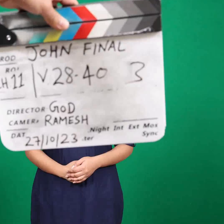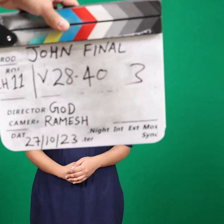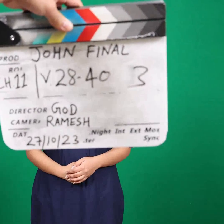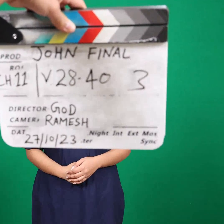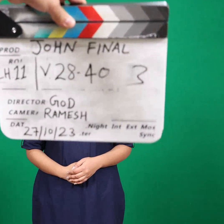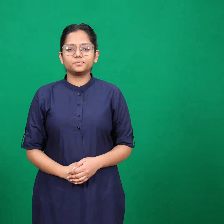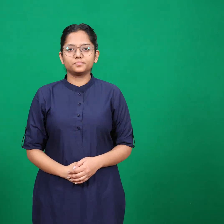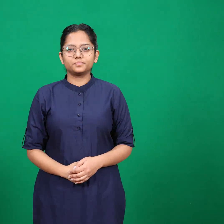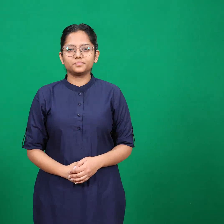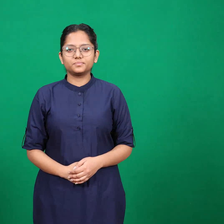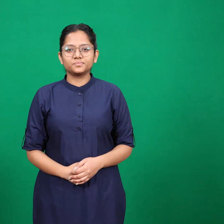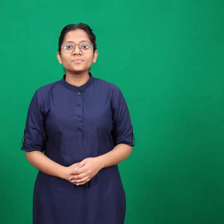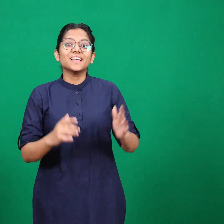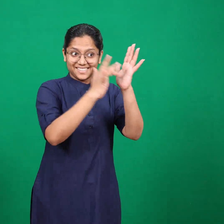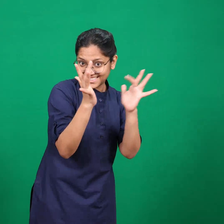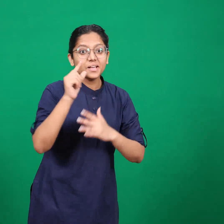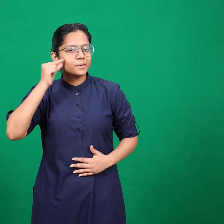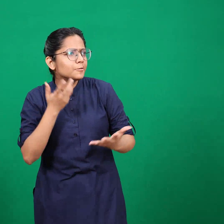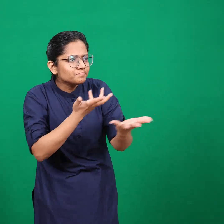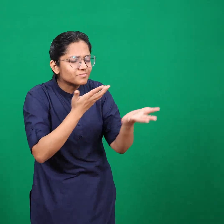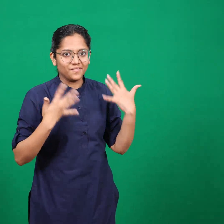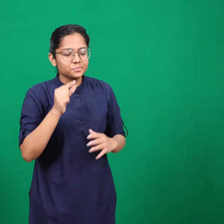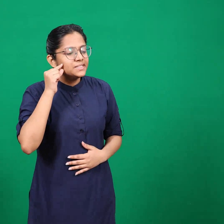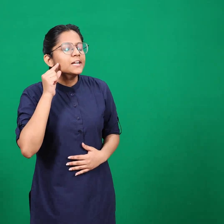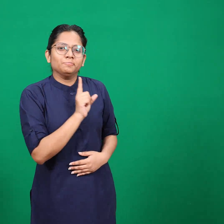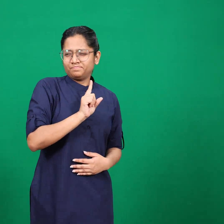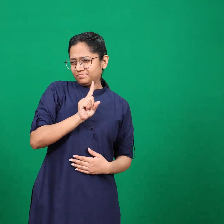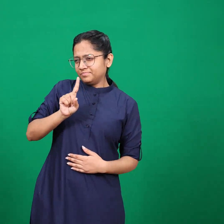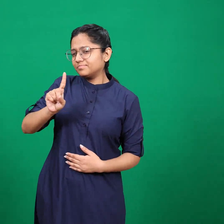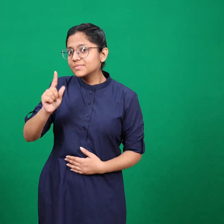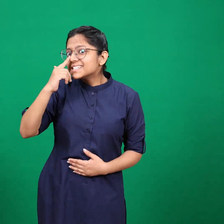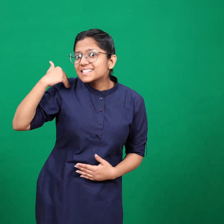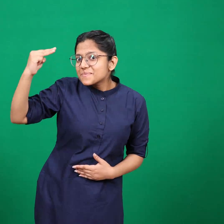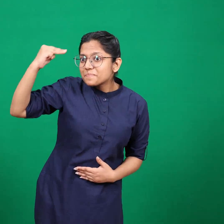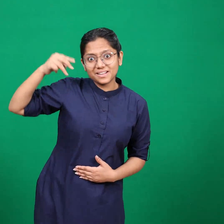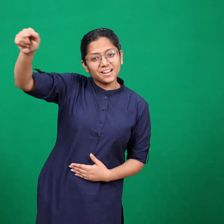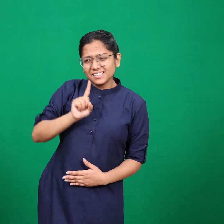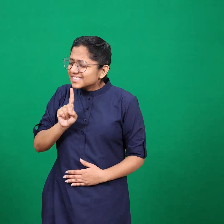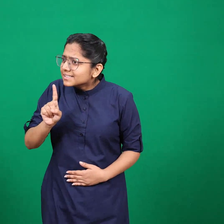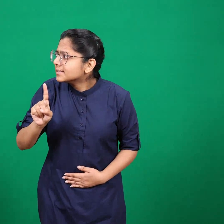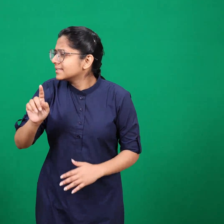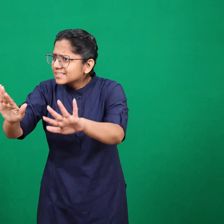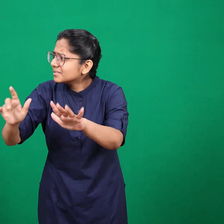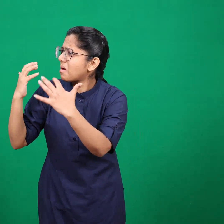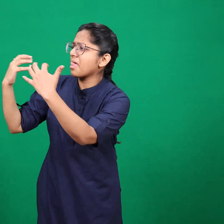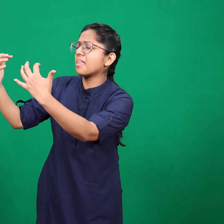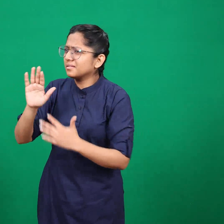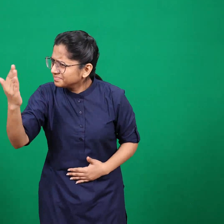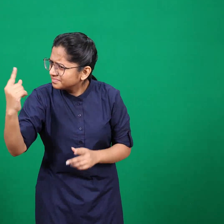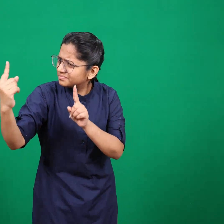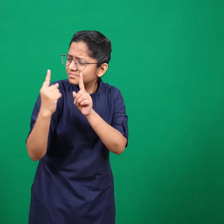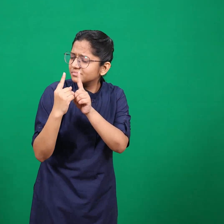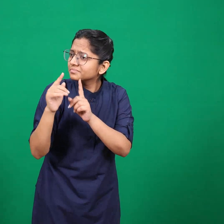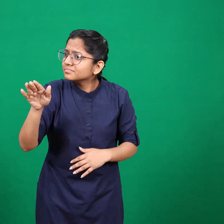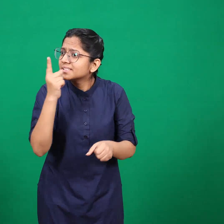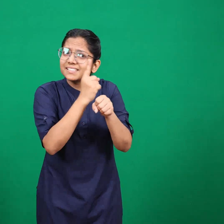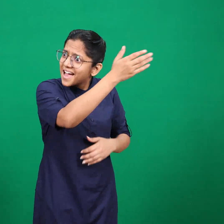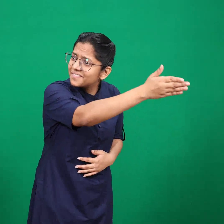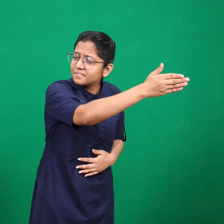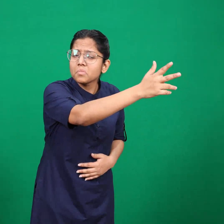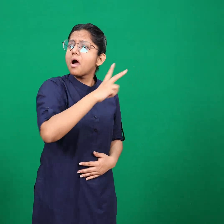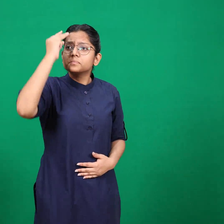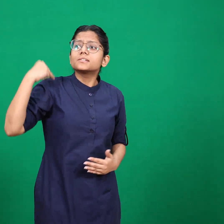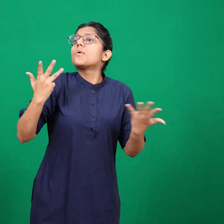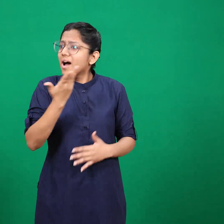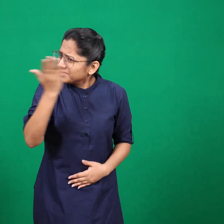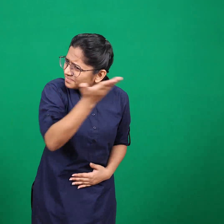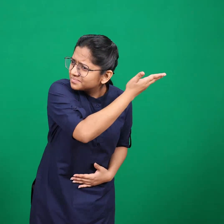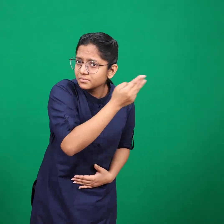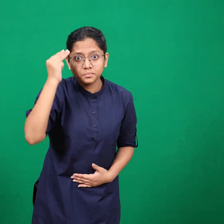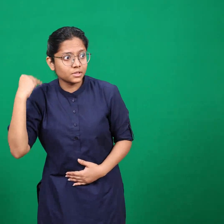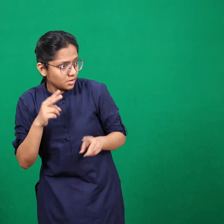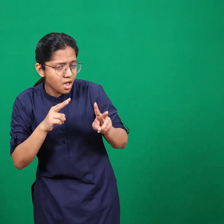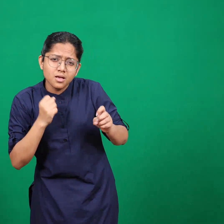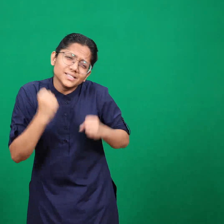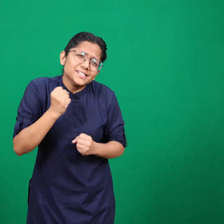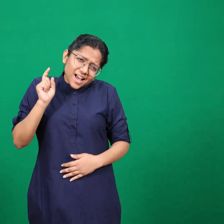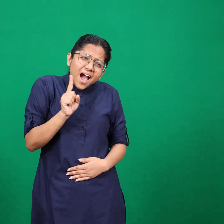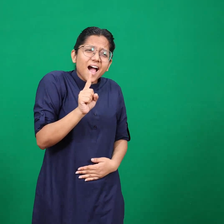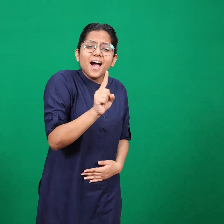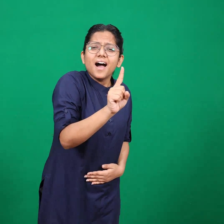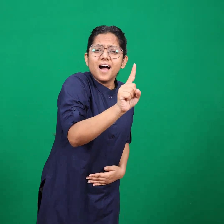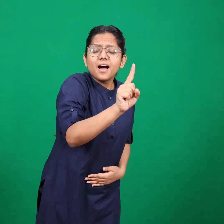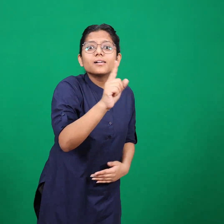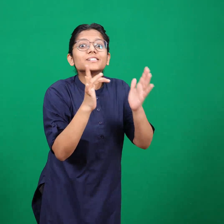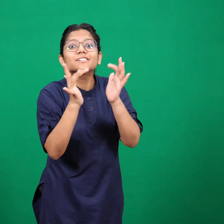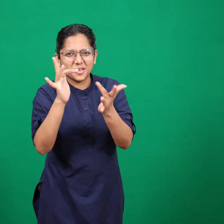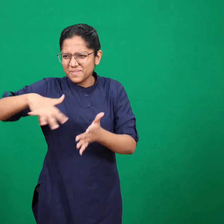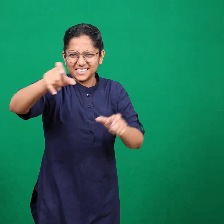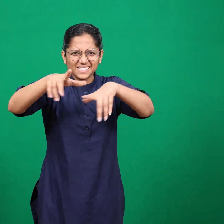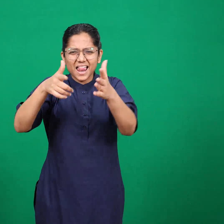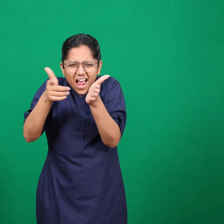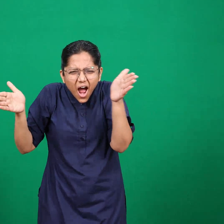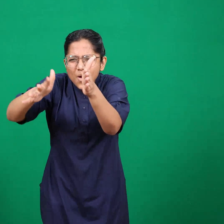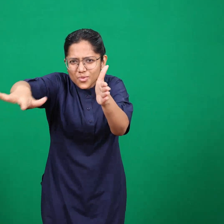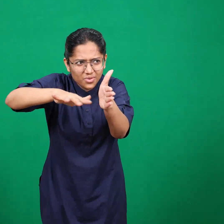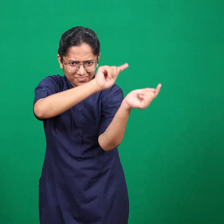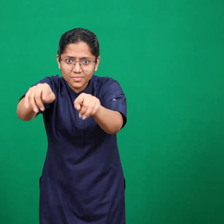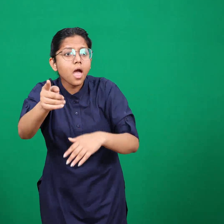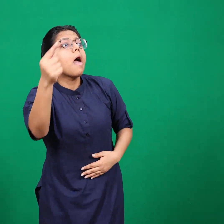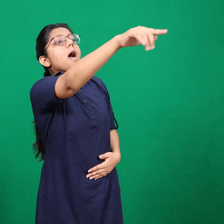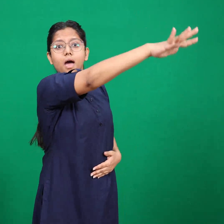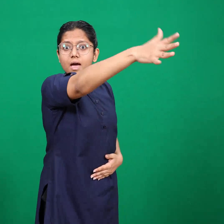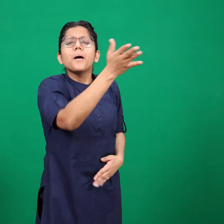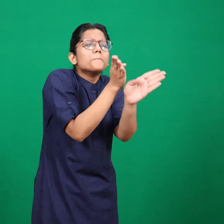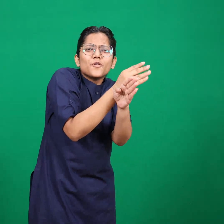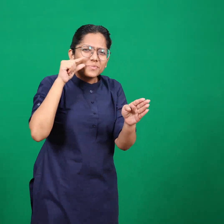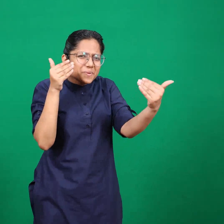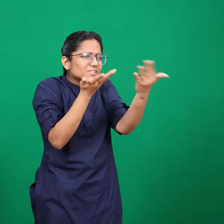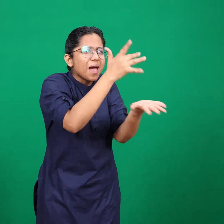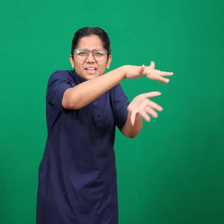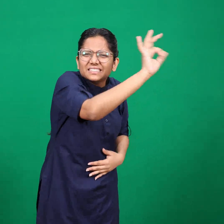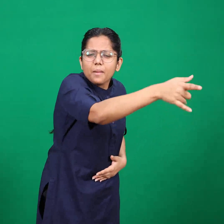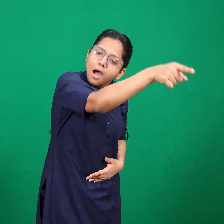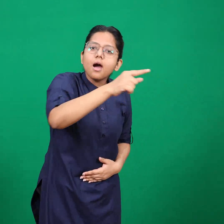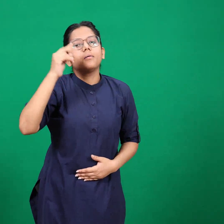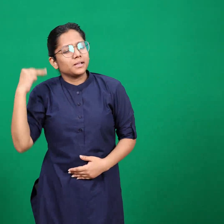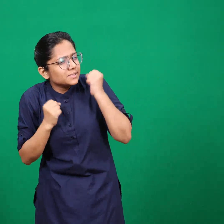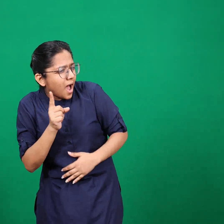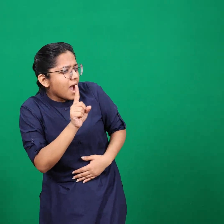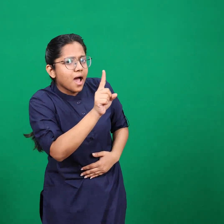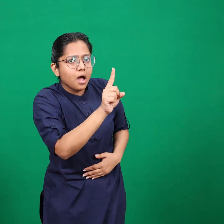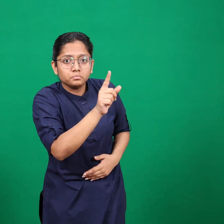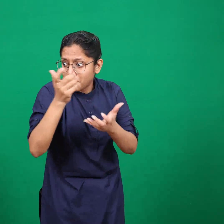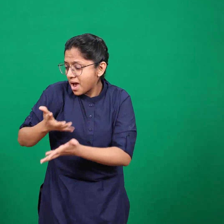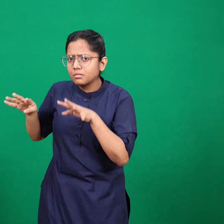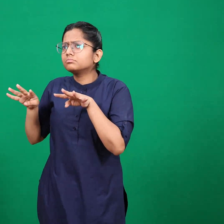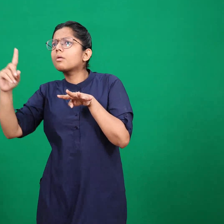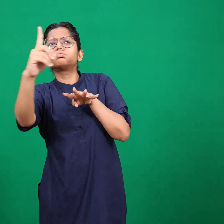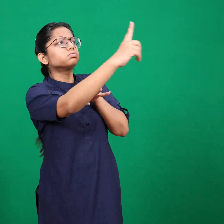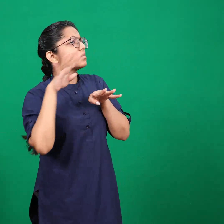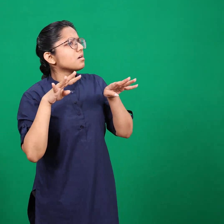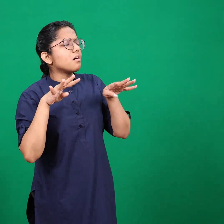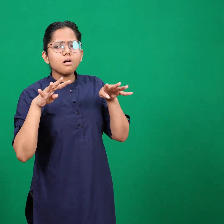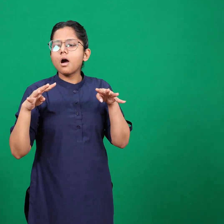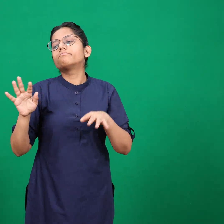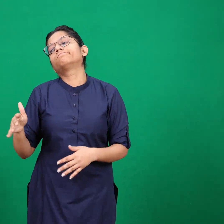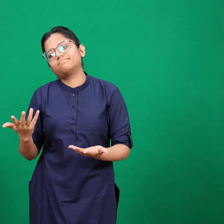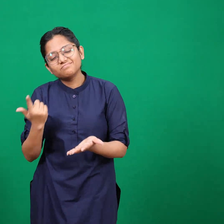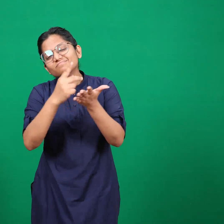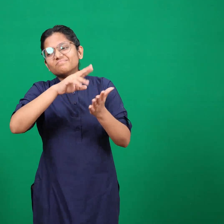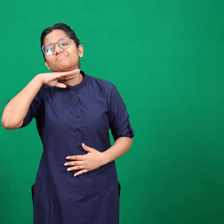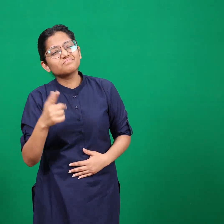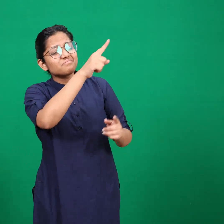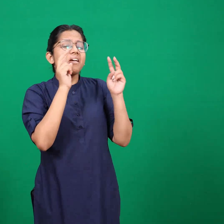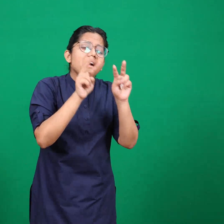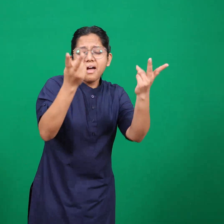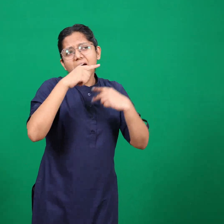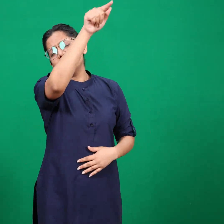After Martha had said this, she went back and called her sister Mary aside to tell her, "The Teacher is here and is asking for you." And when Mary heard this, she got up quickly and went to Him. Now Jesus had not yet entered the village, but was still at the place where Martha had met Him.